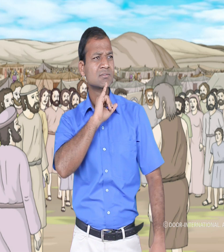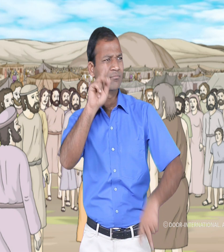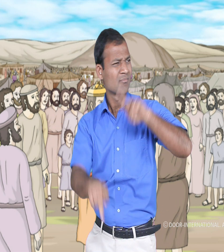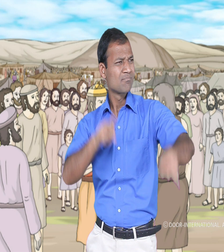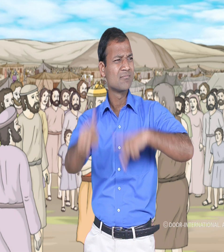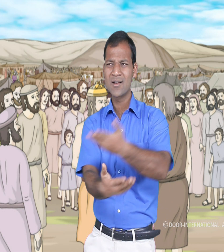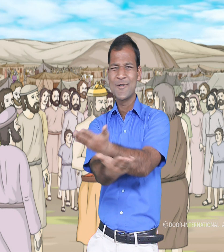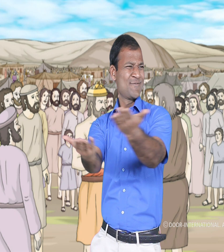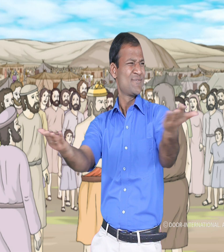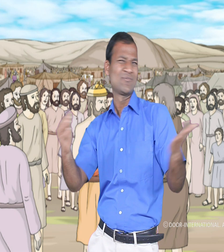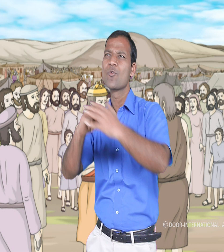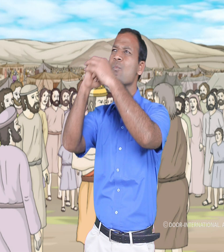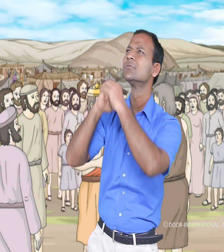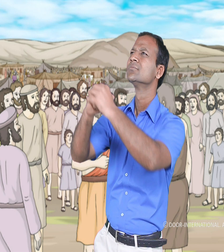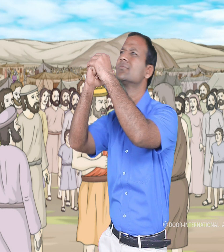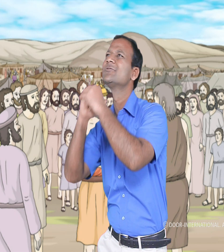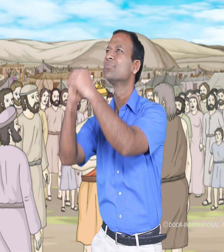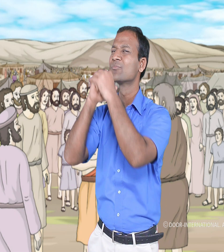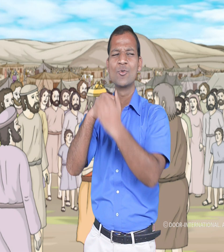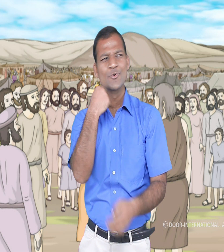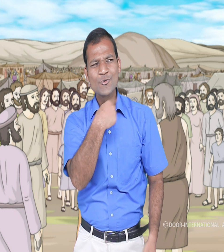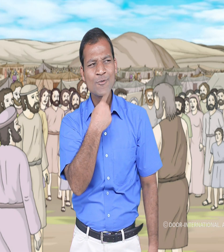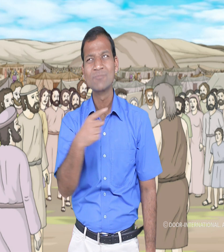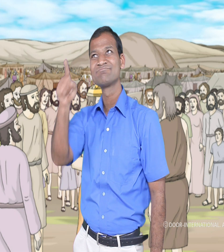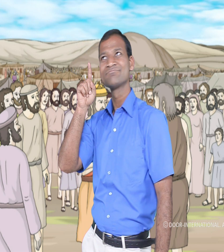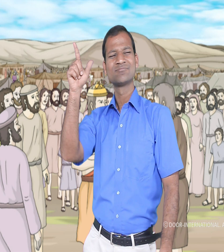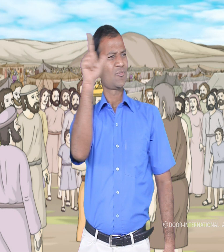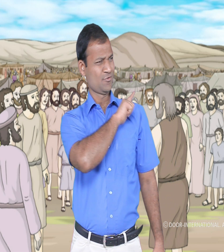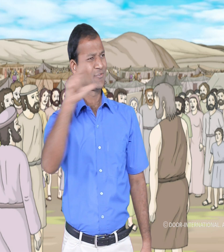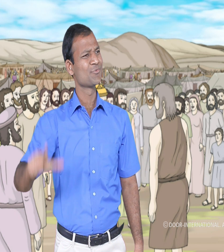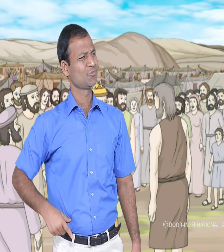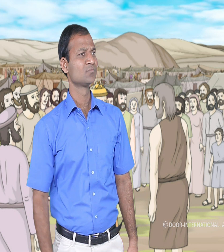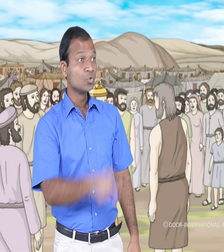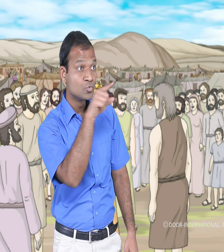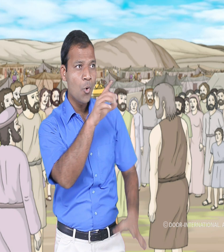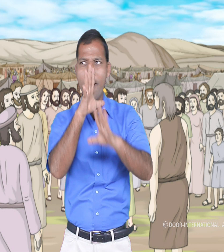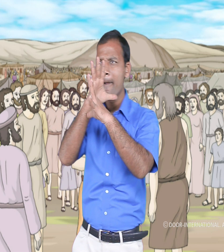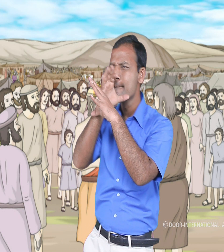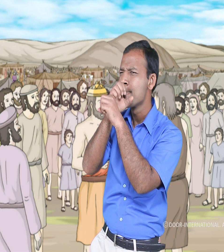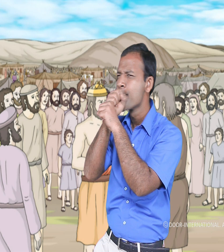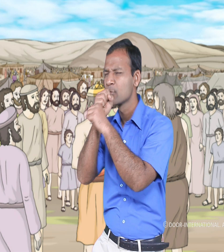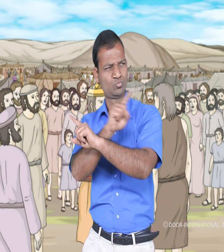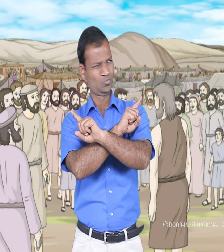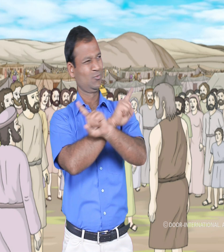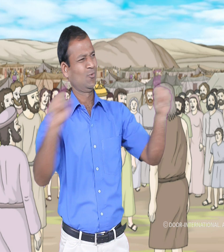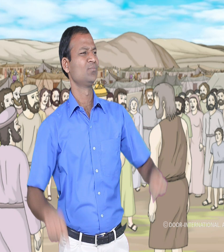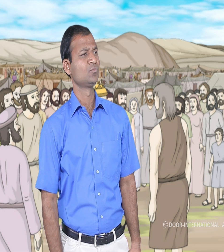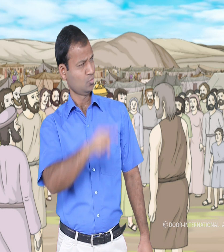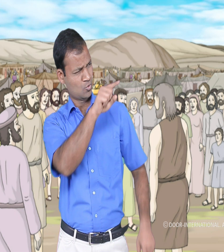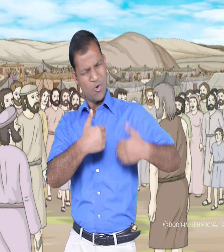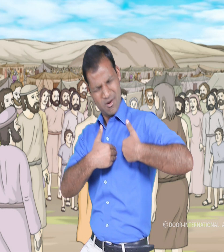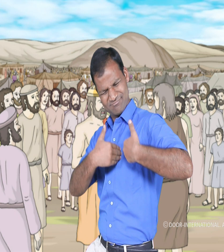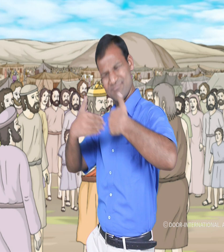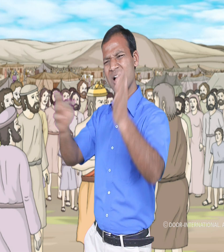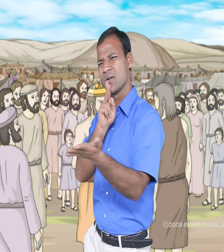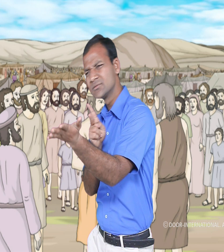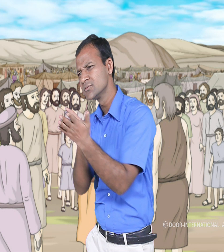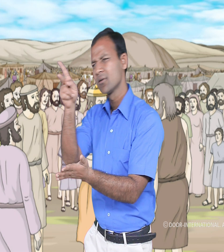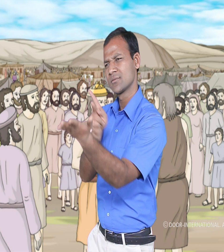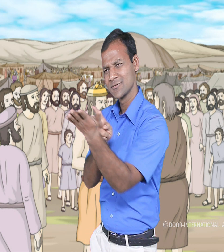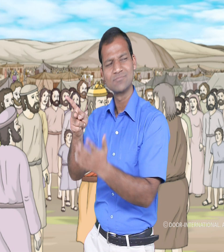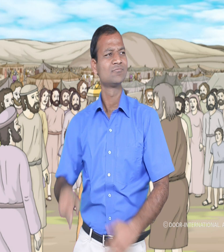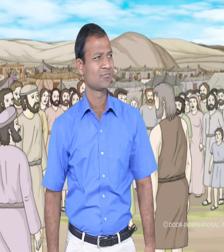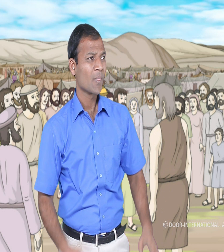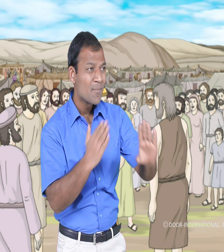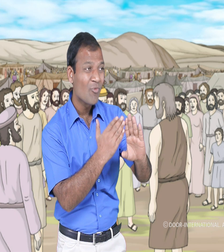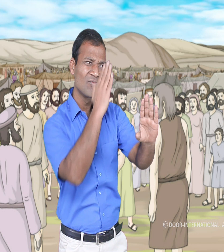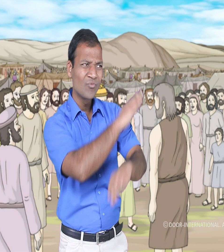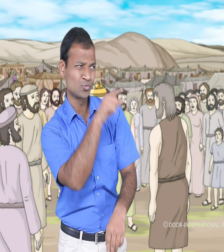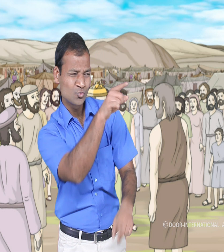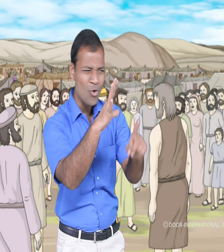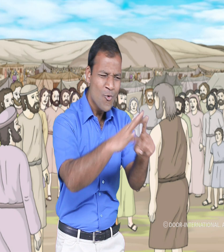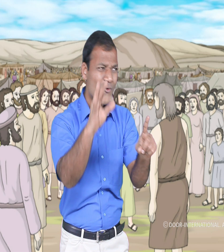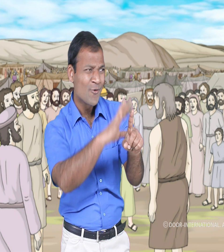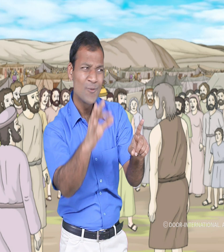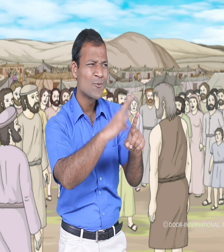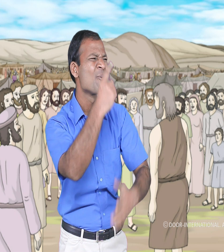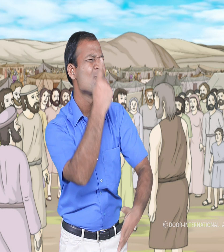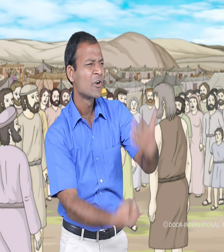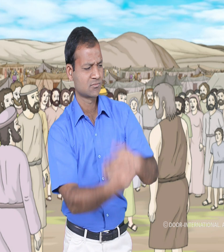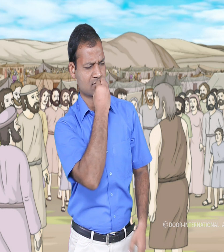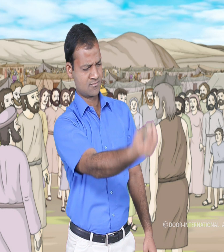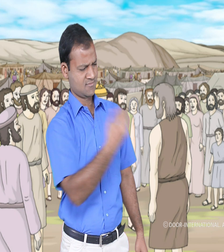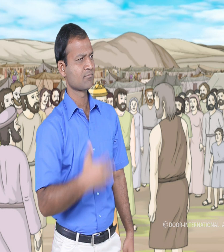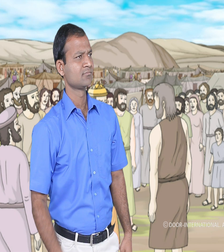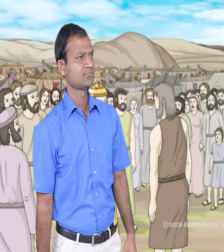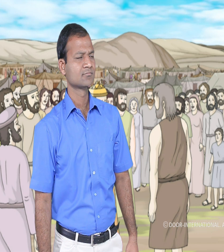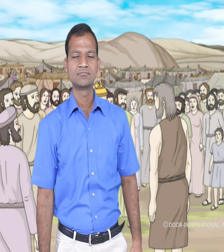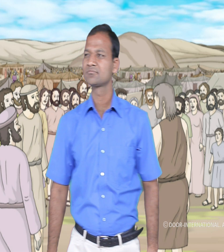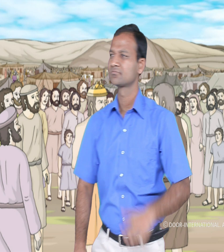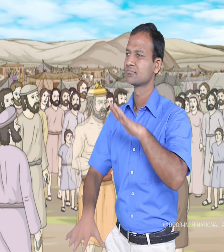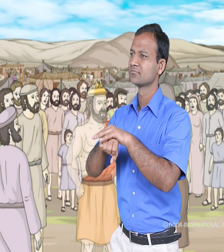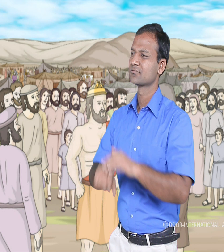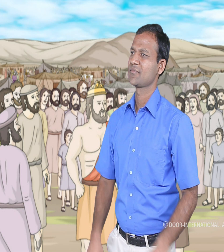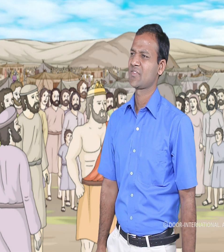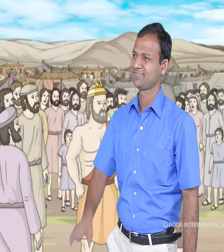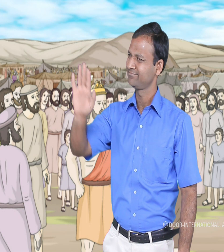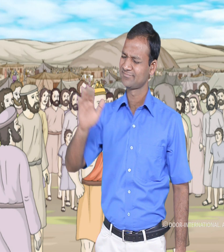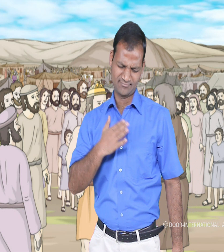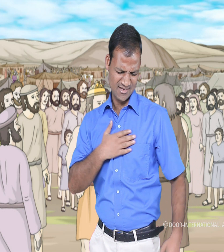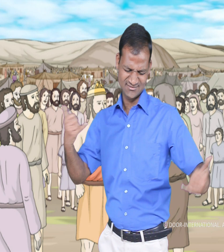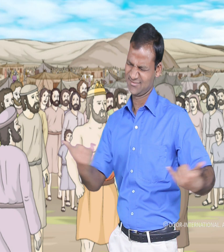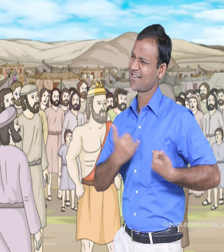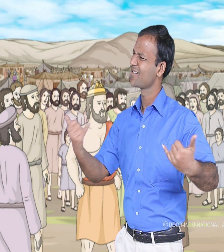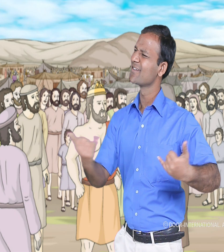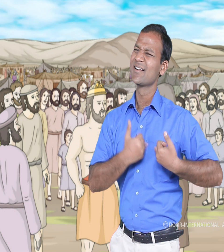So Joshua said to Achan, “My son, give glory to the LORD, the God of Israel, and make a confession to Him.